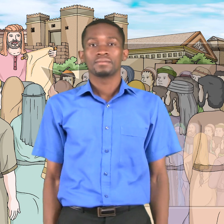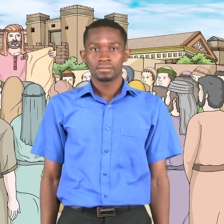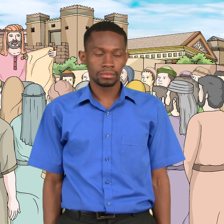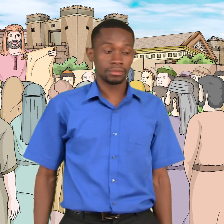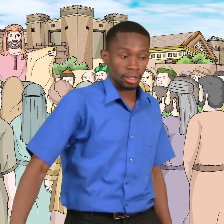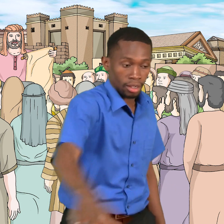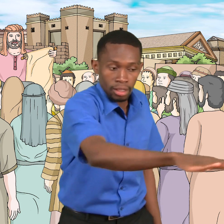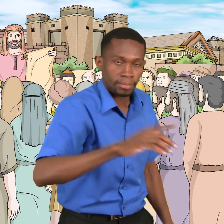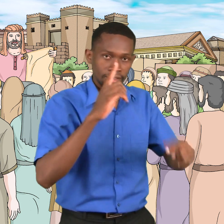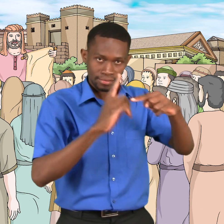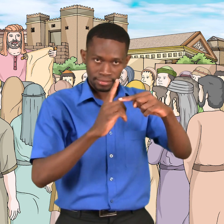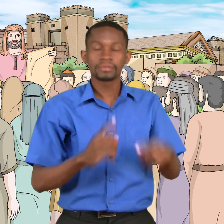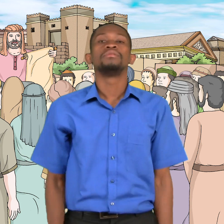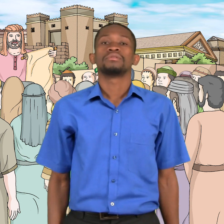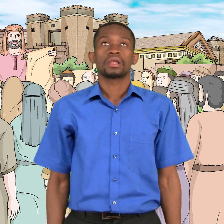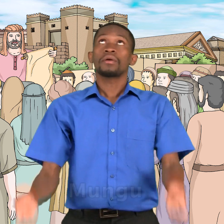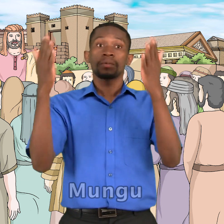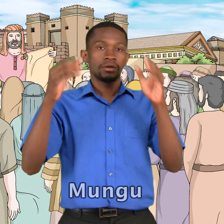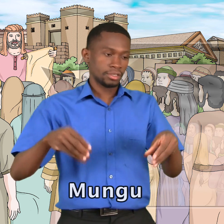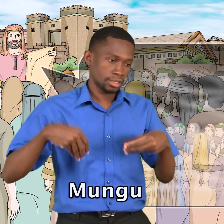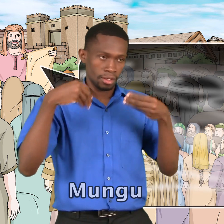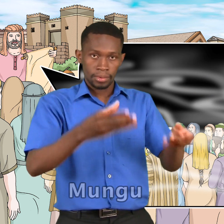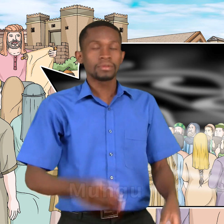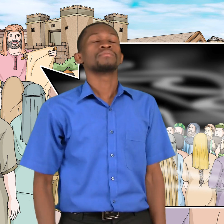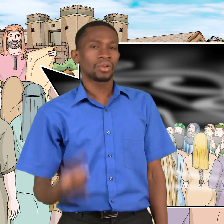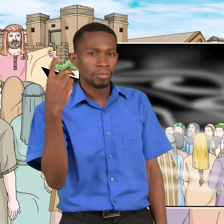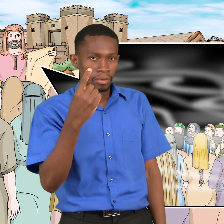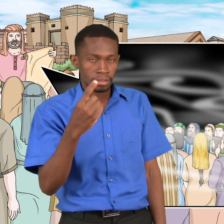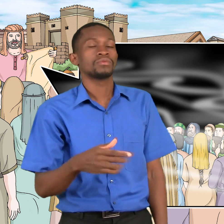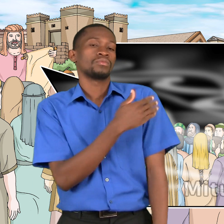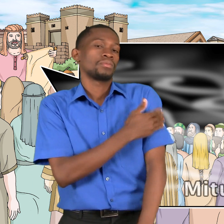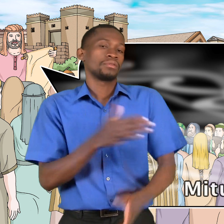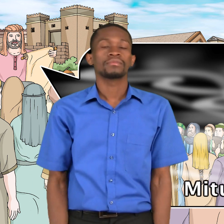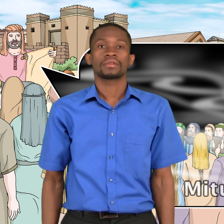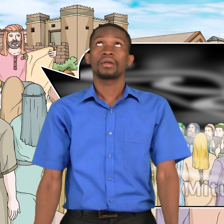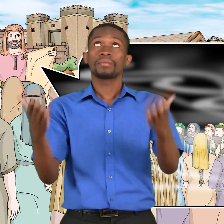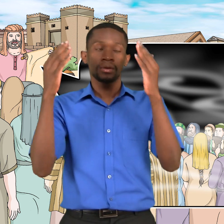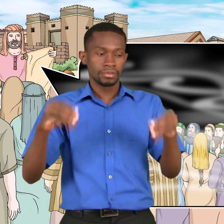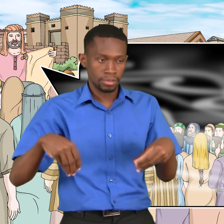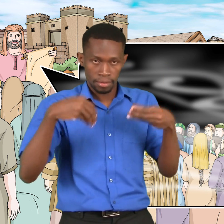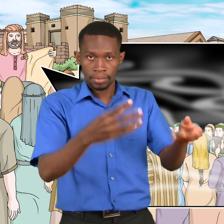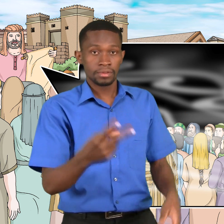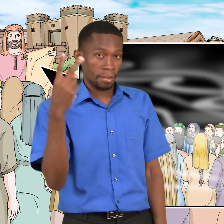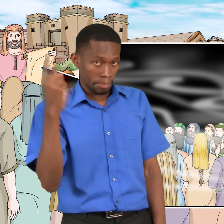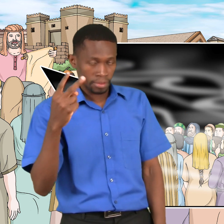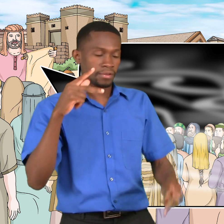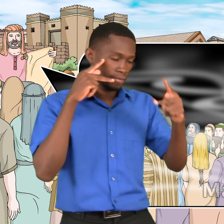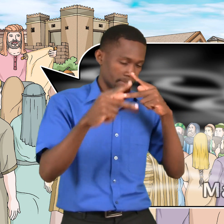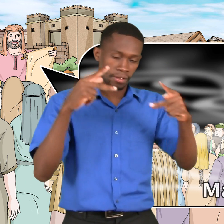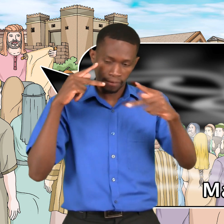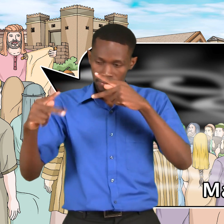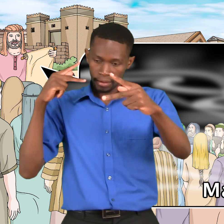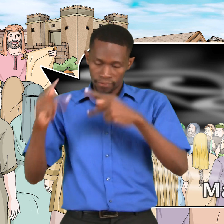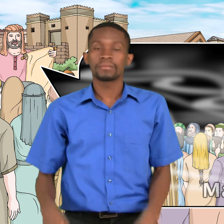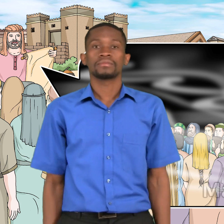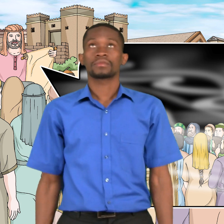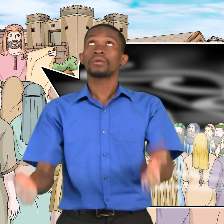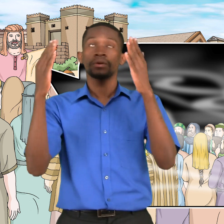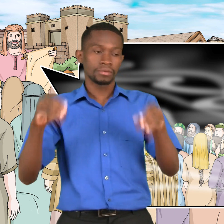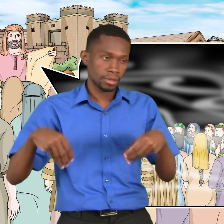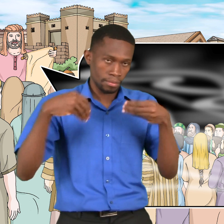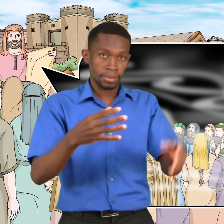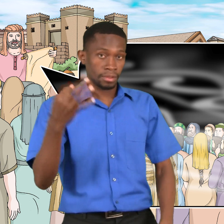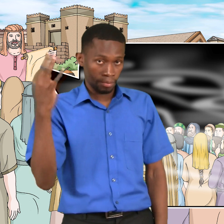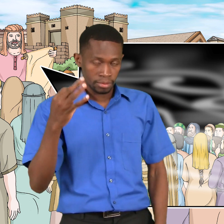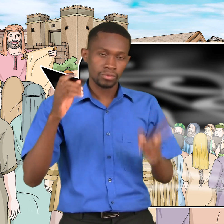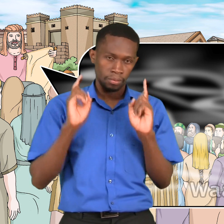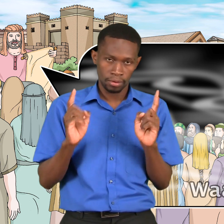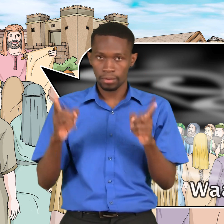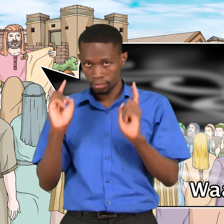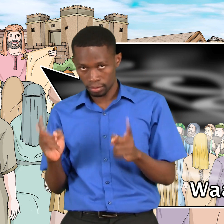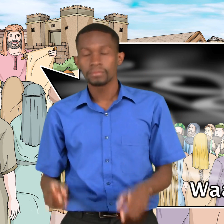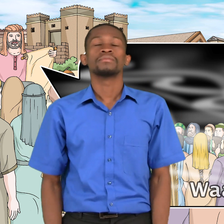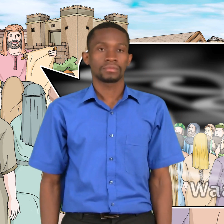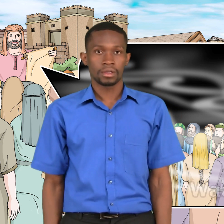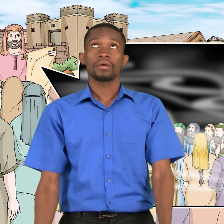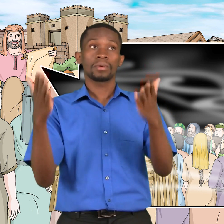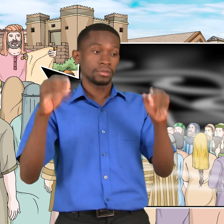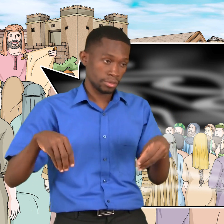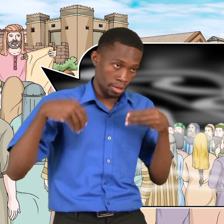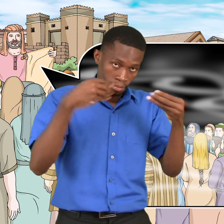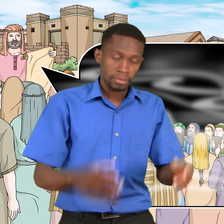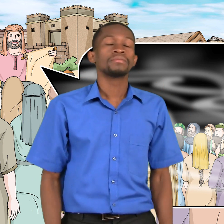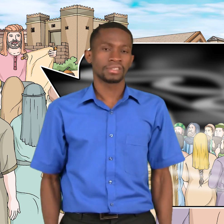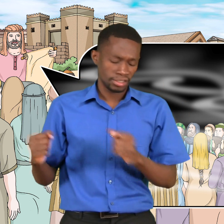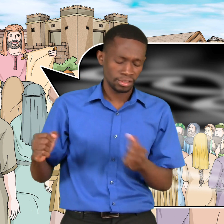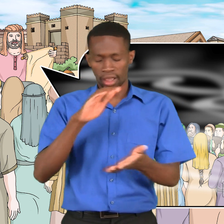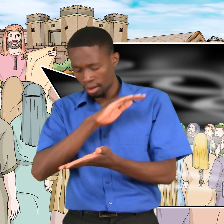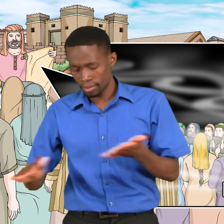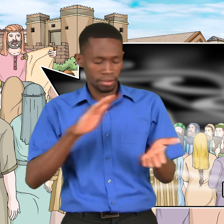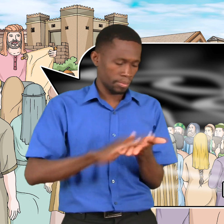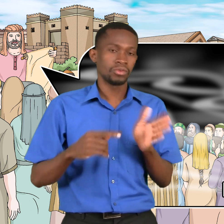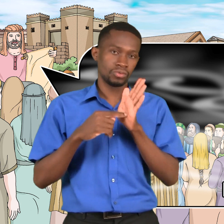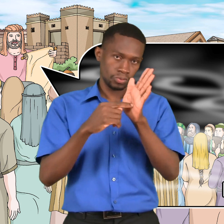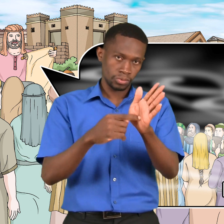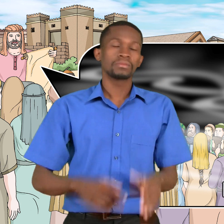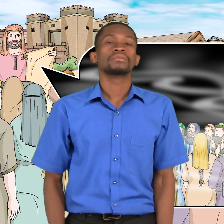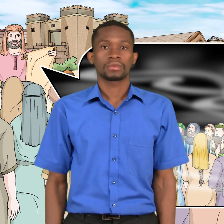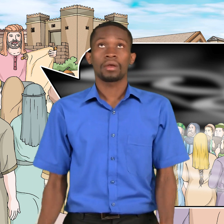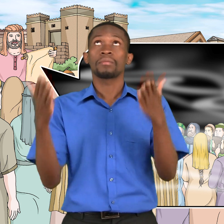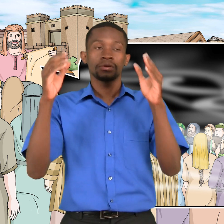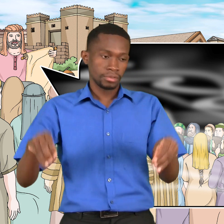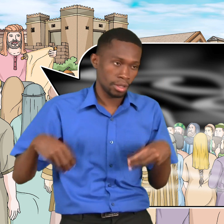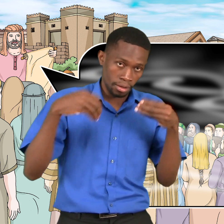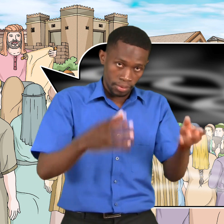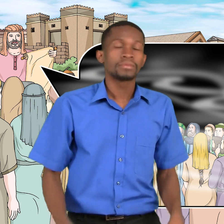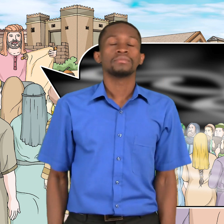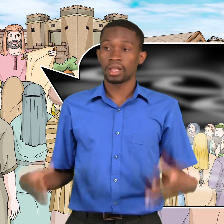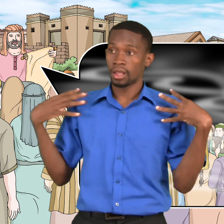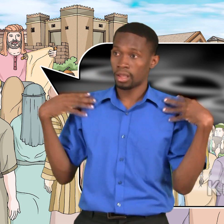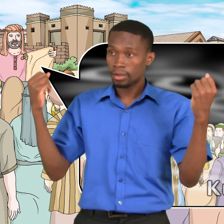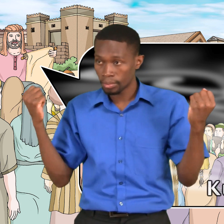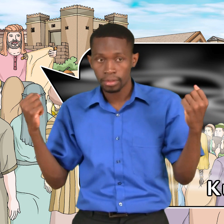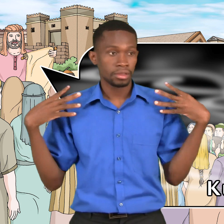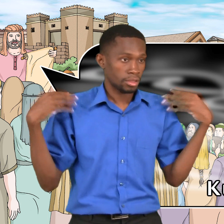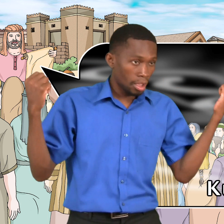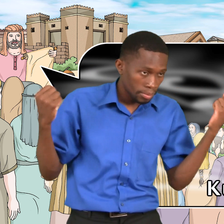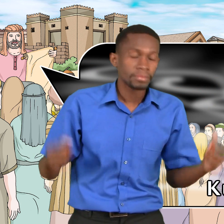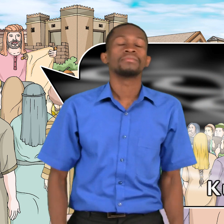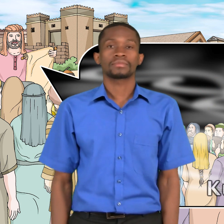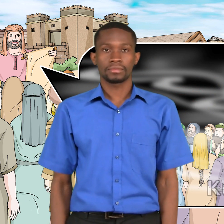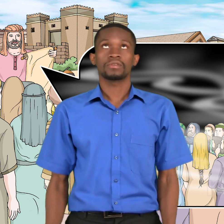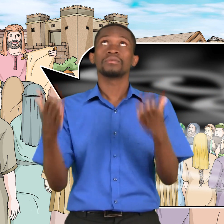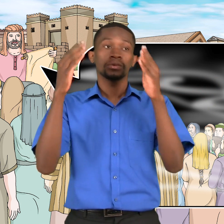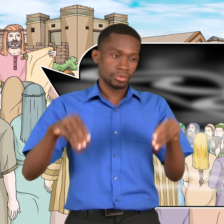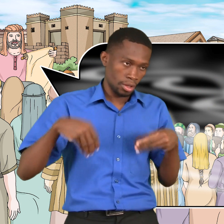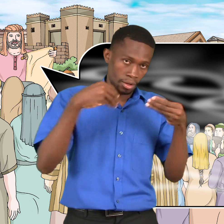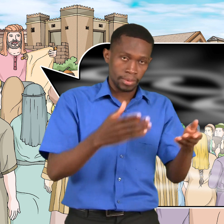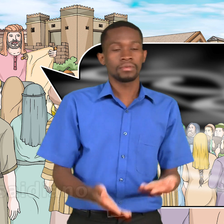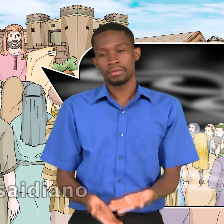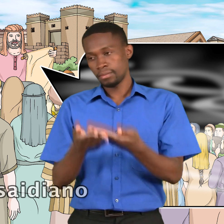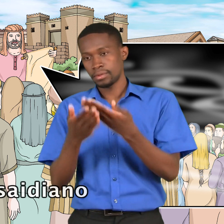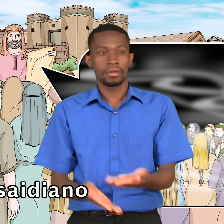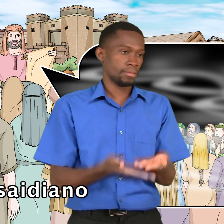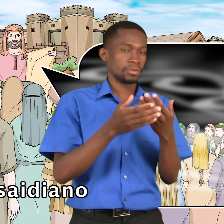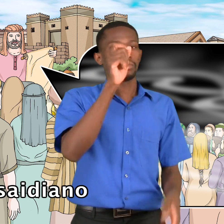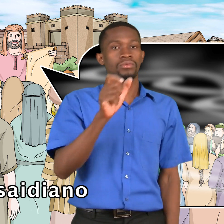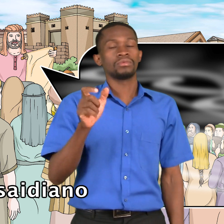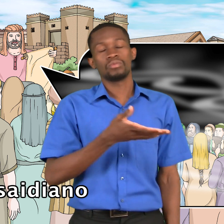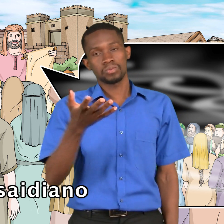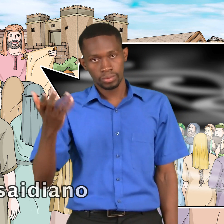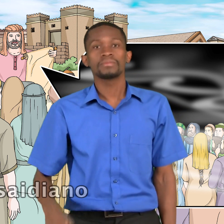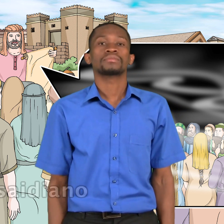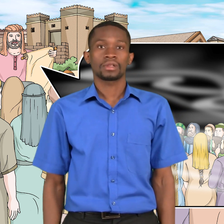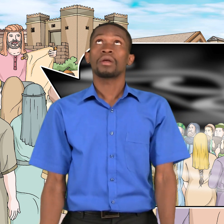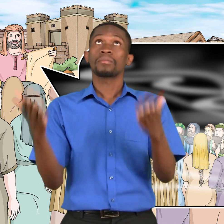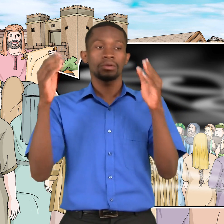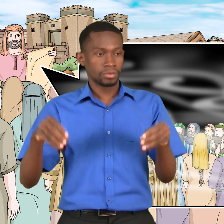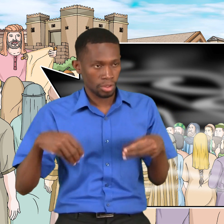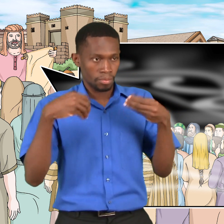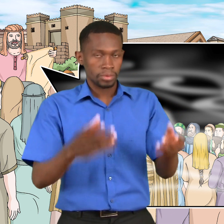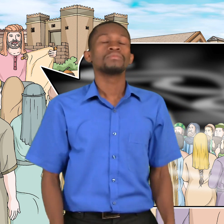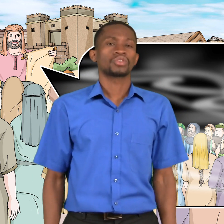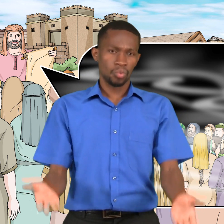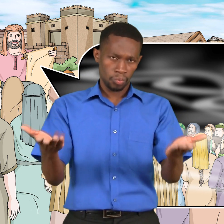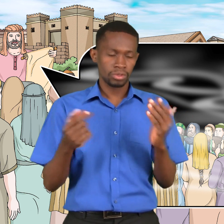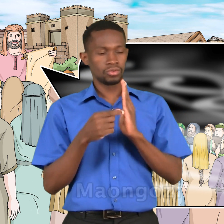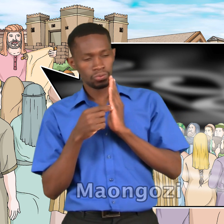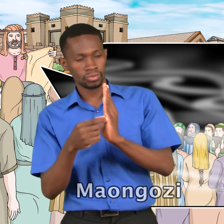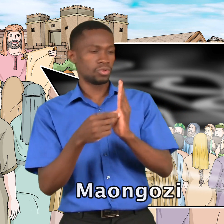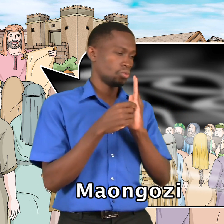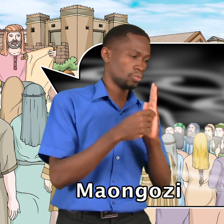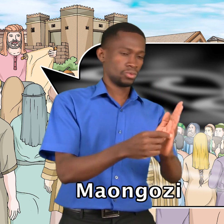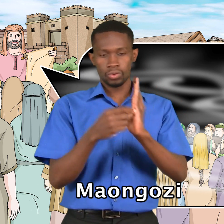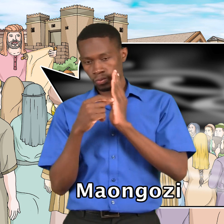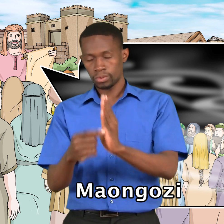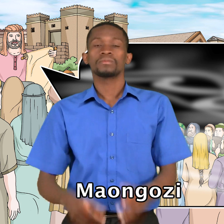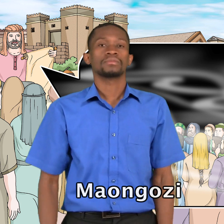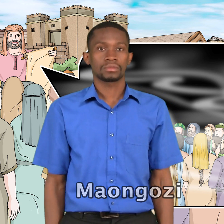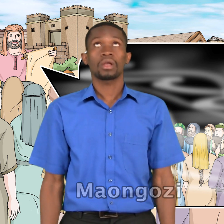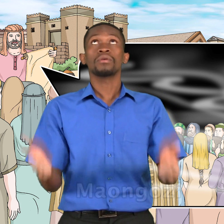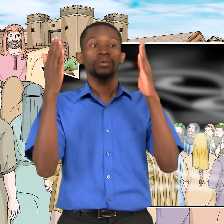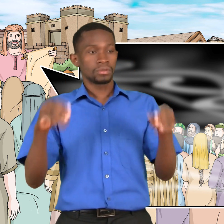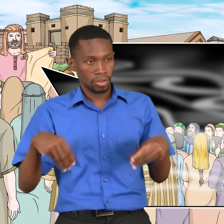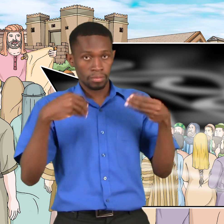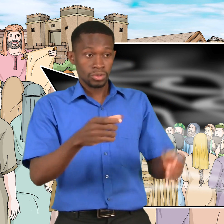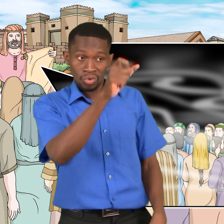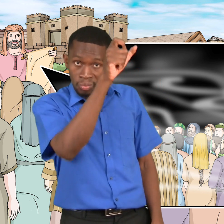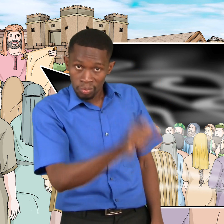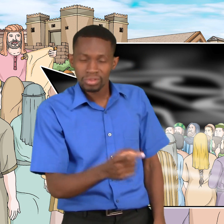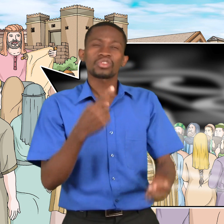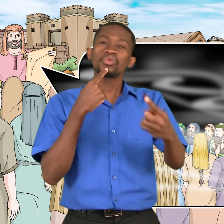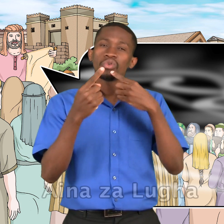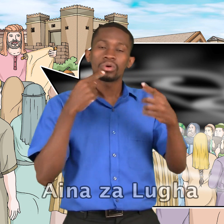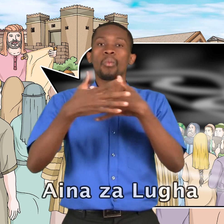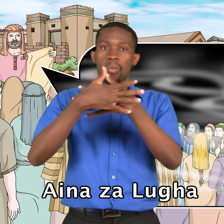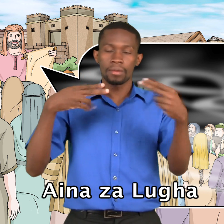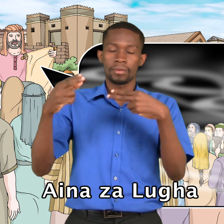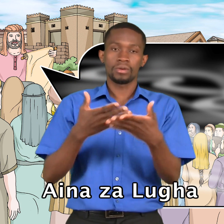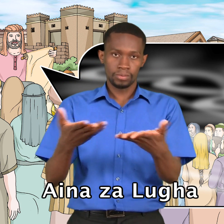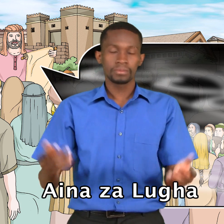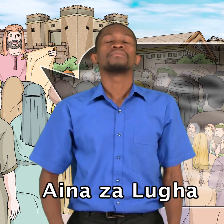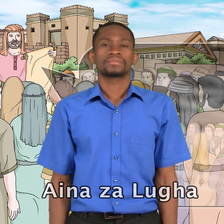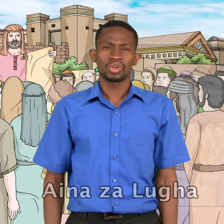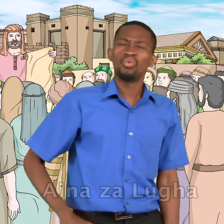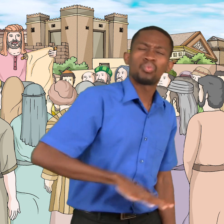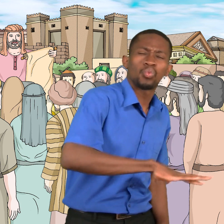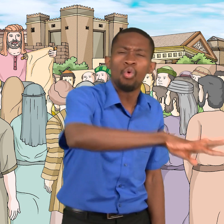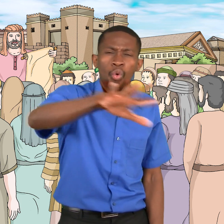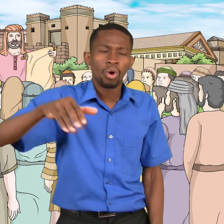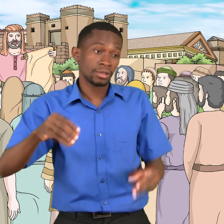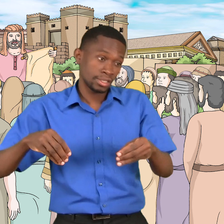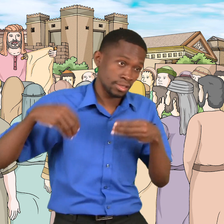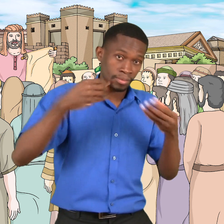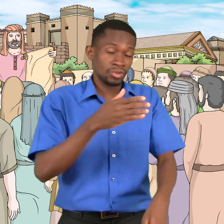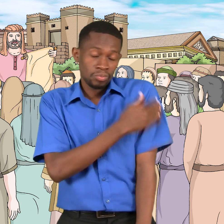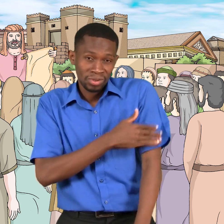And in the church God has appointed first of all apostles, second prophets, third teachers, then workers of miracles, and those with gifts of healing, helping, administration, and various tongues.